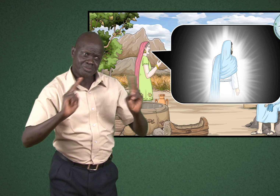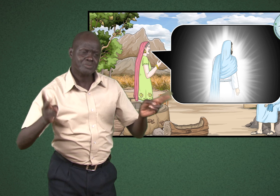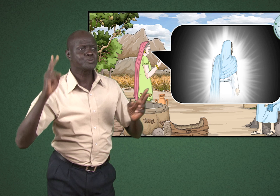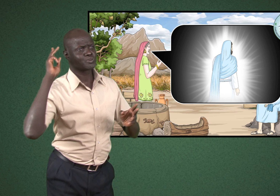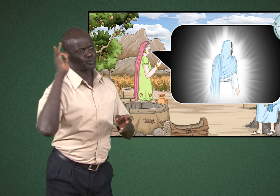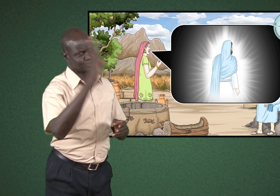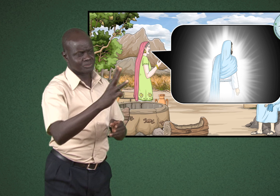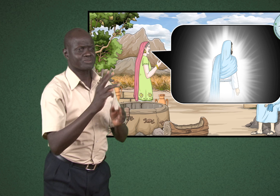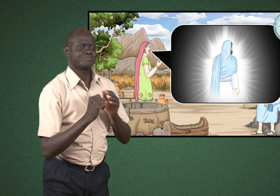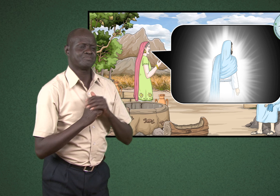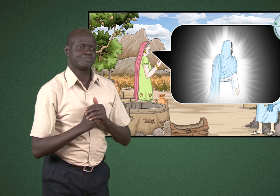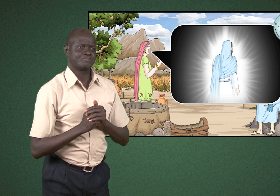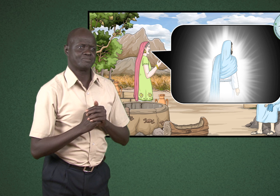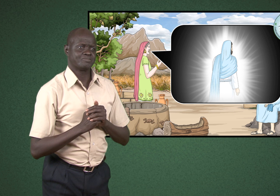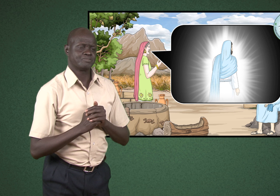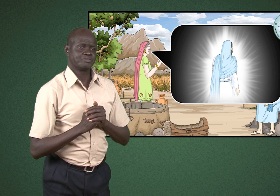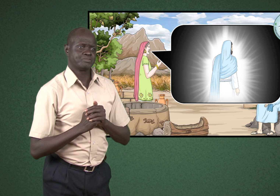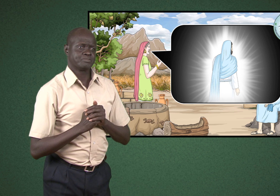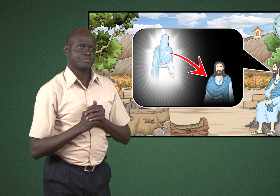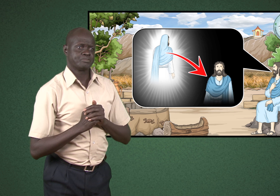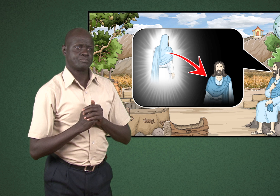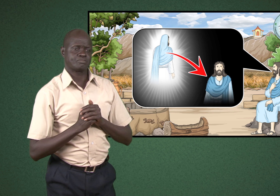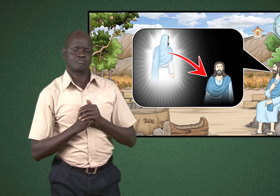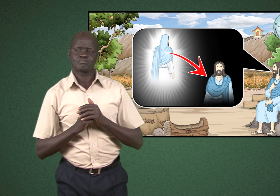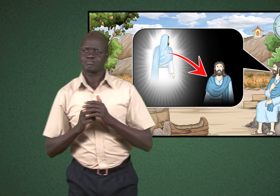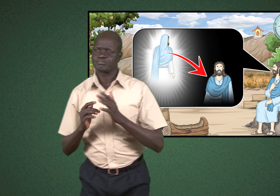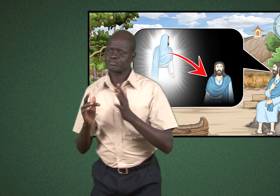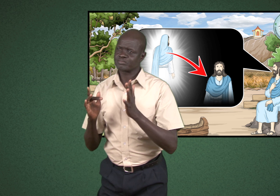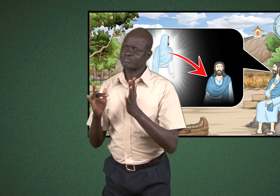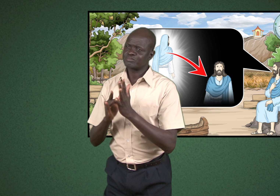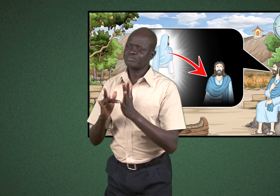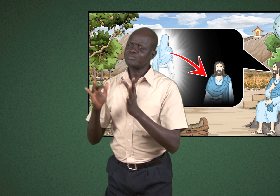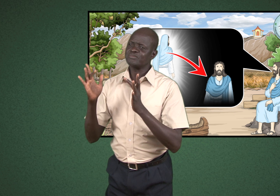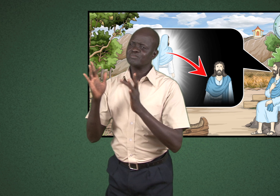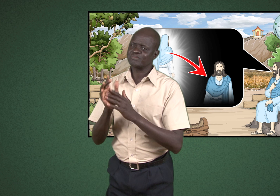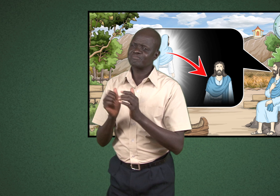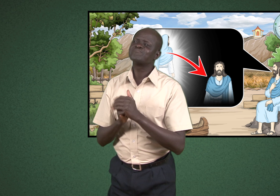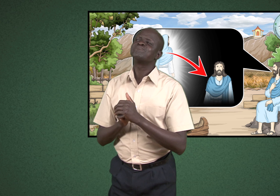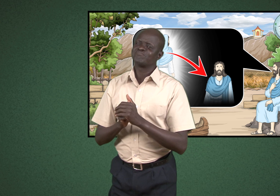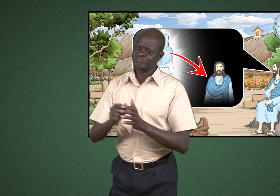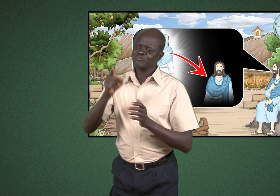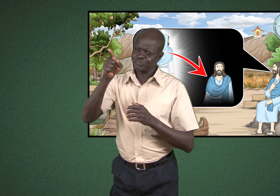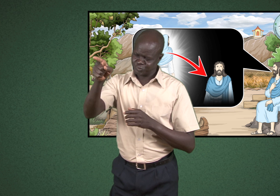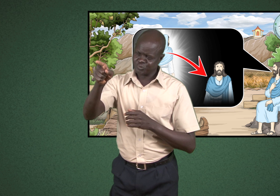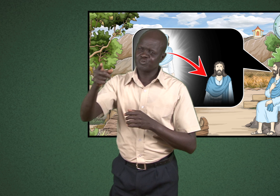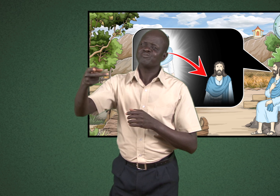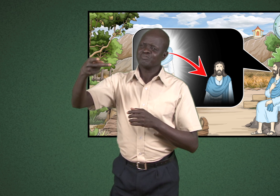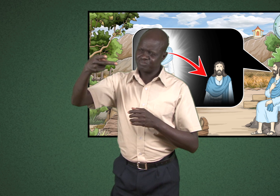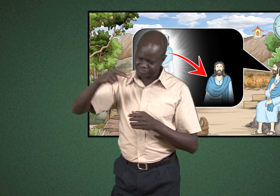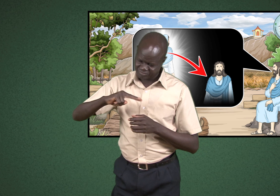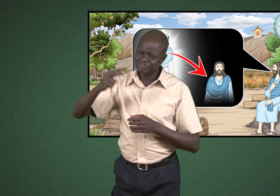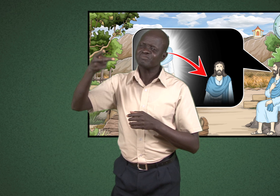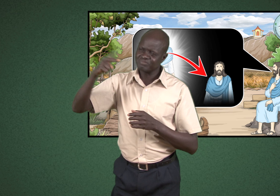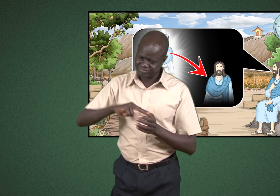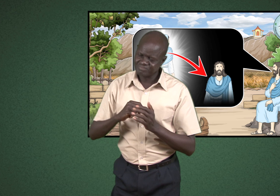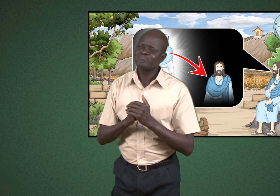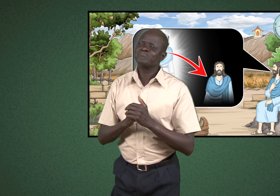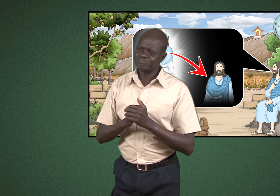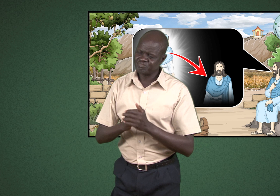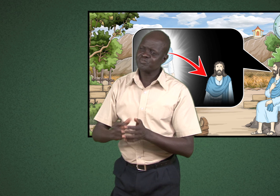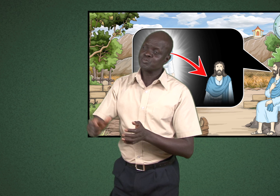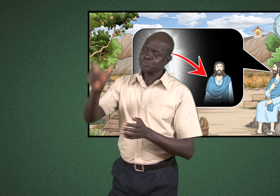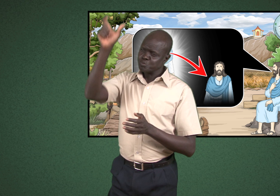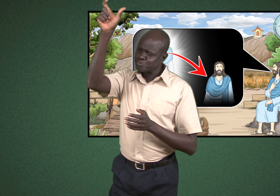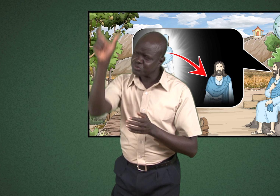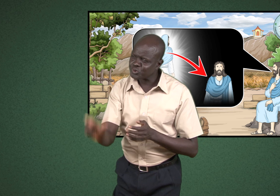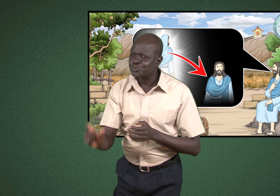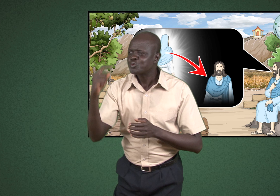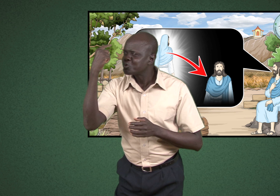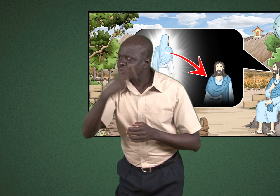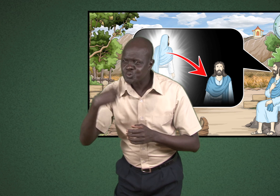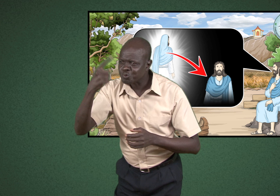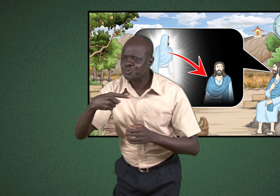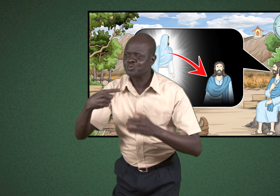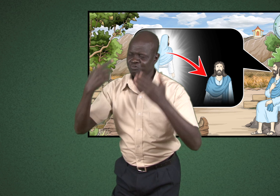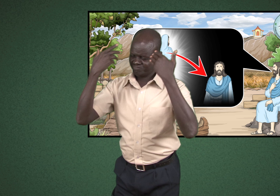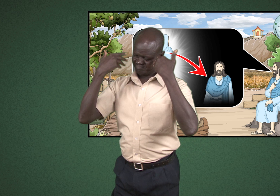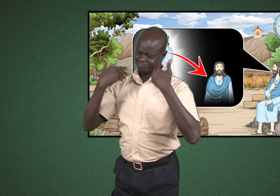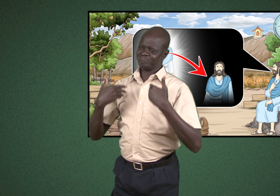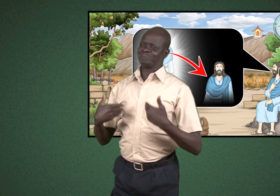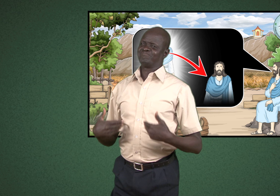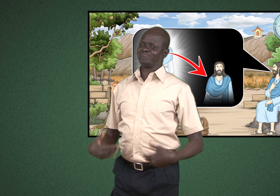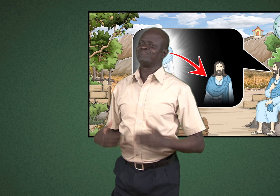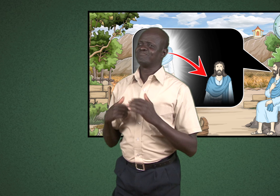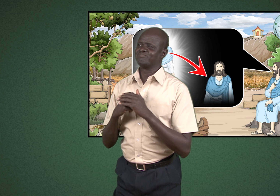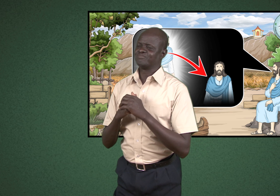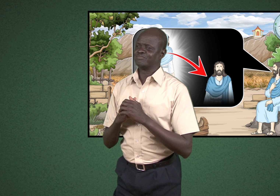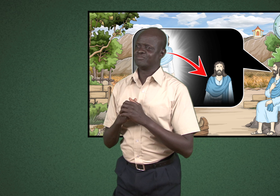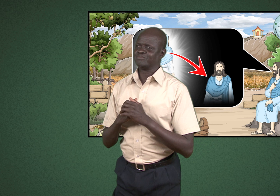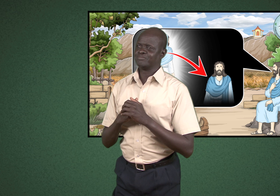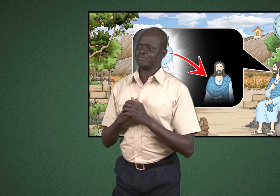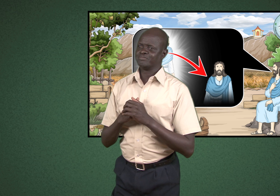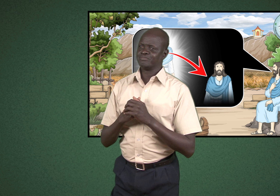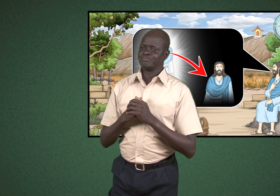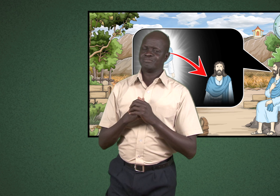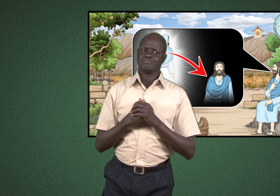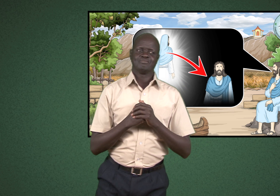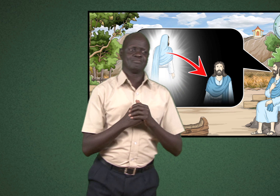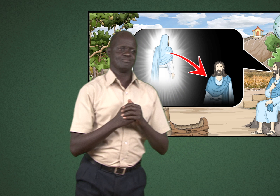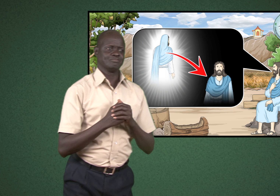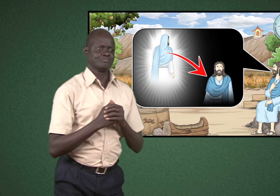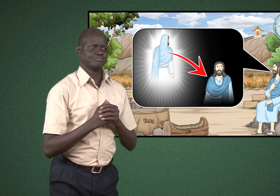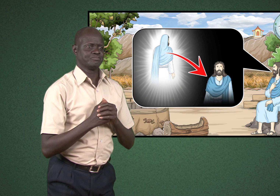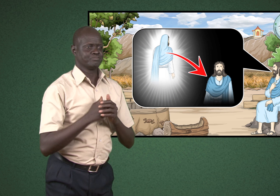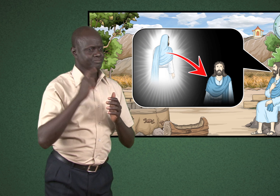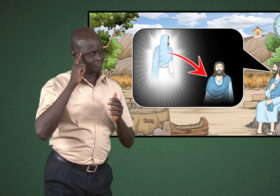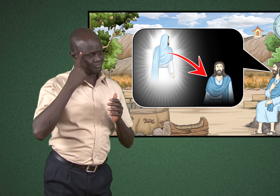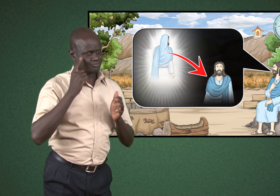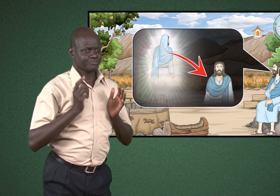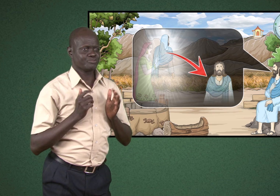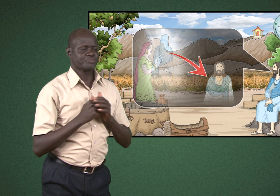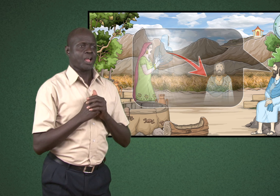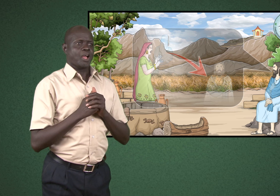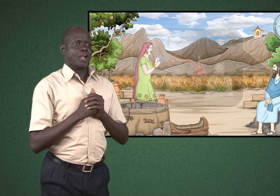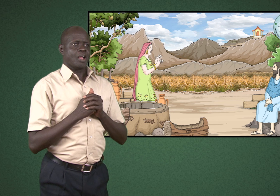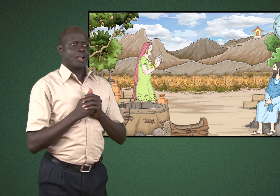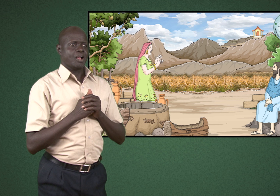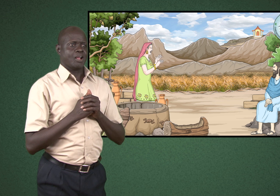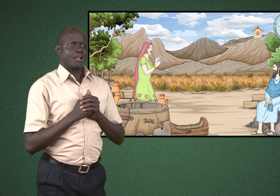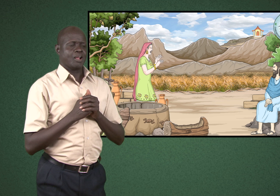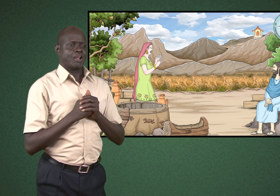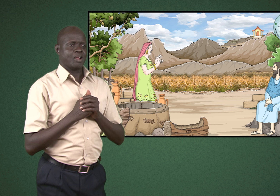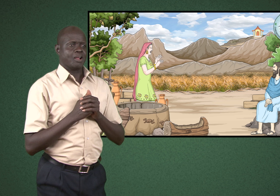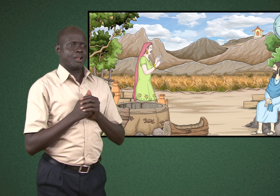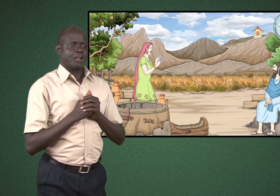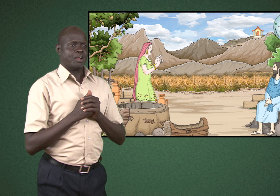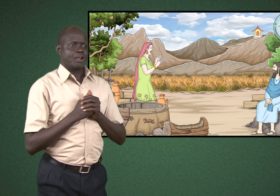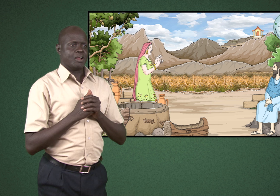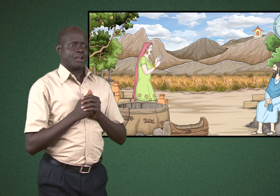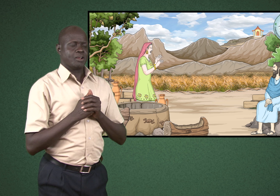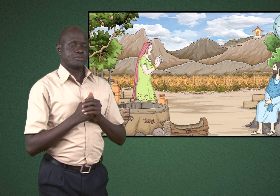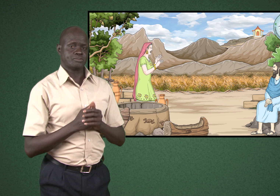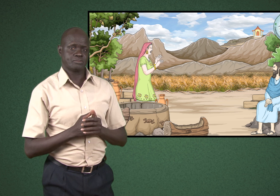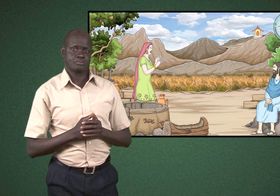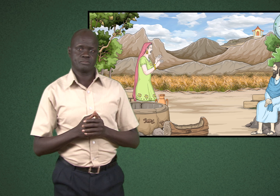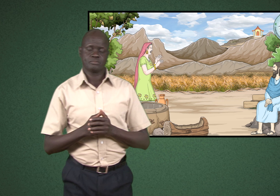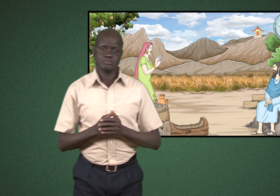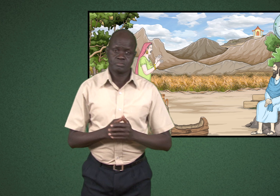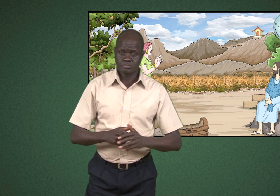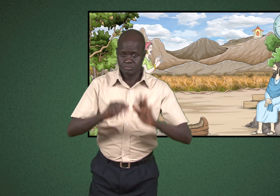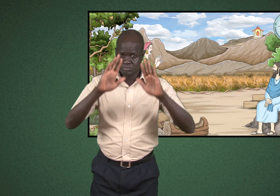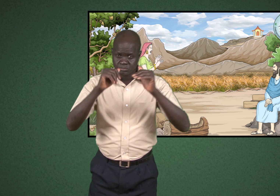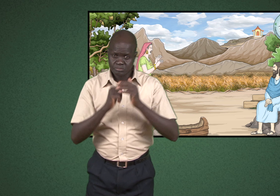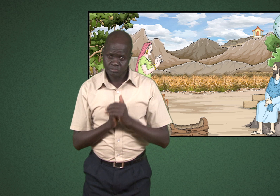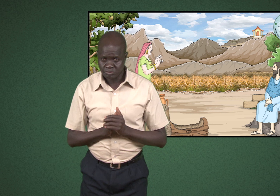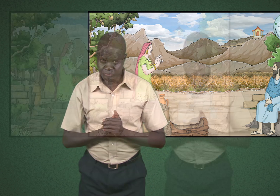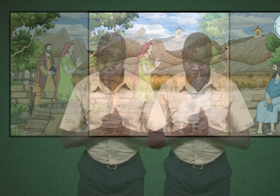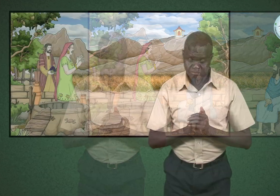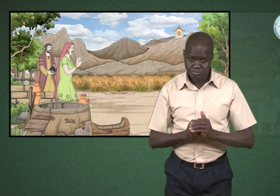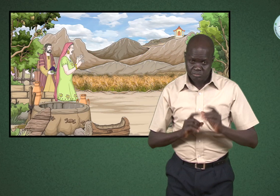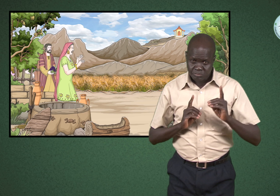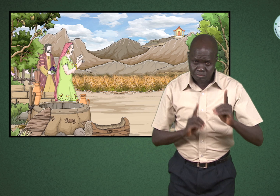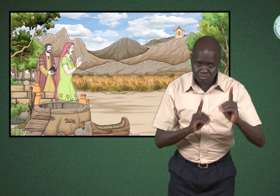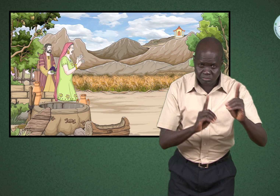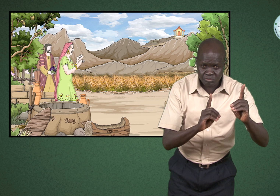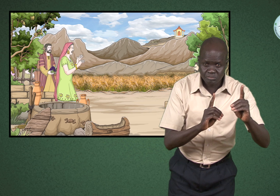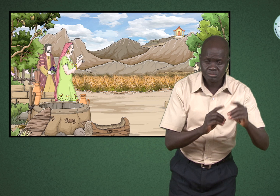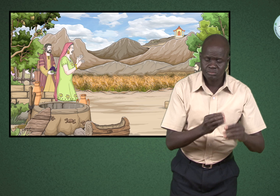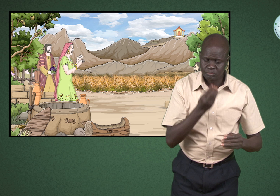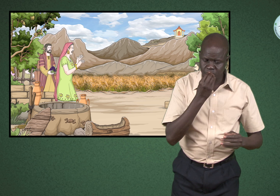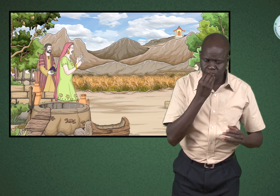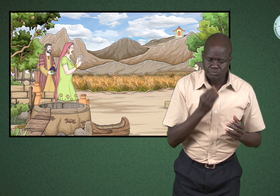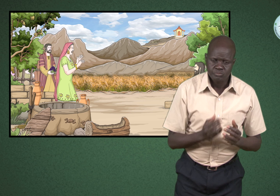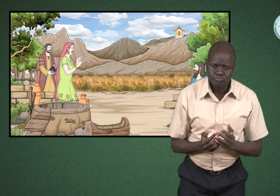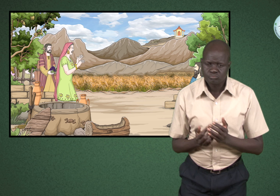Jesus answered, “I who speak to you am He.”